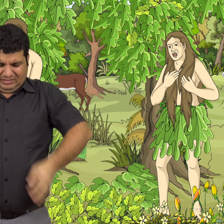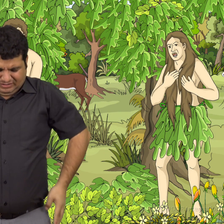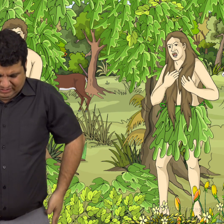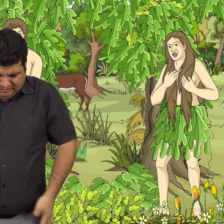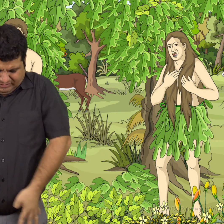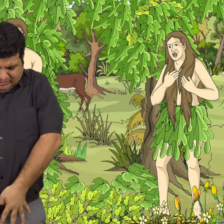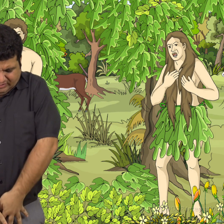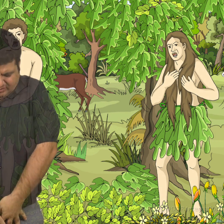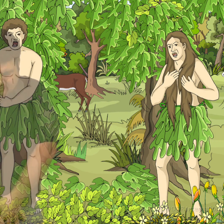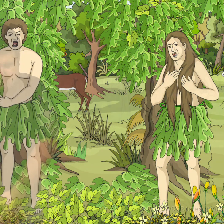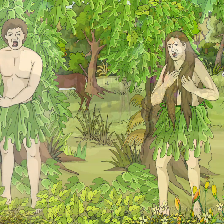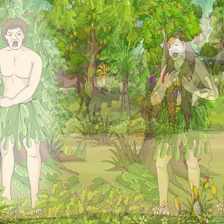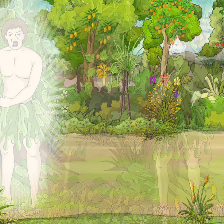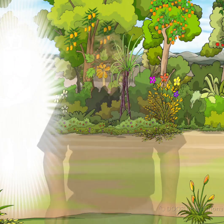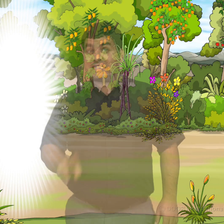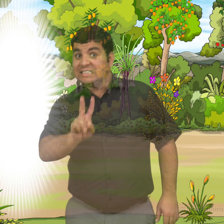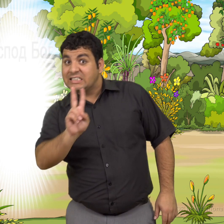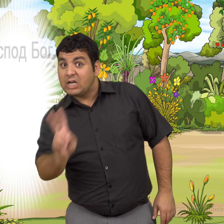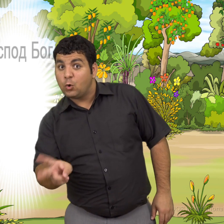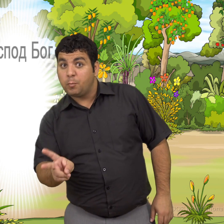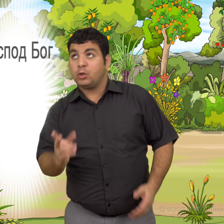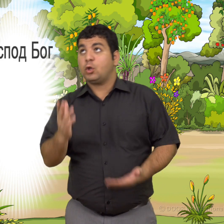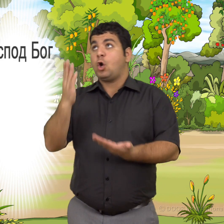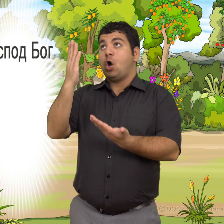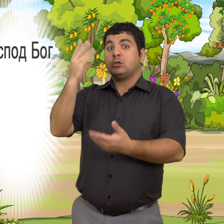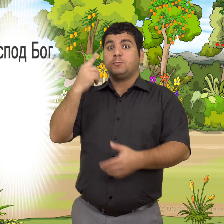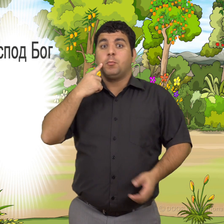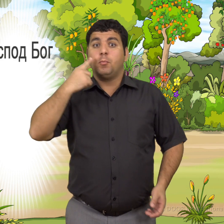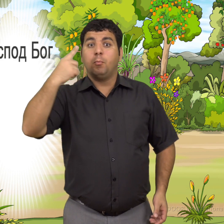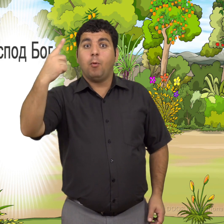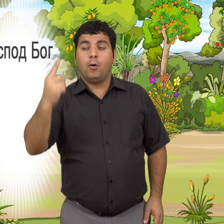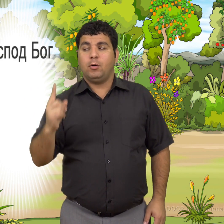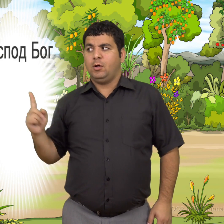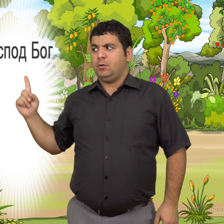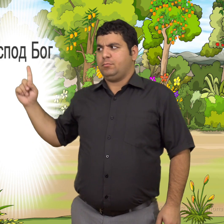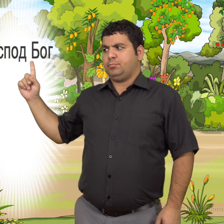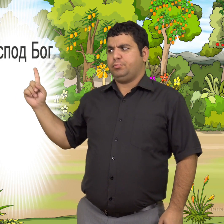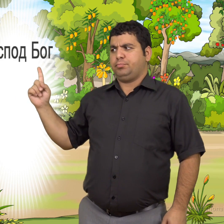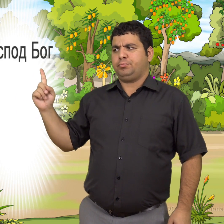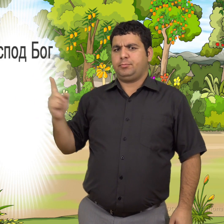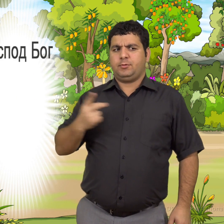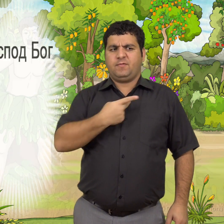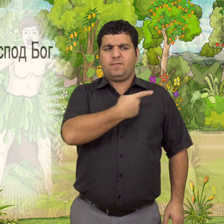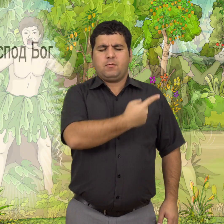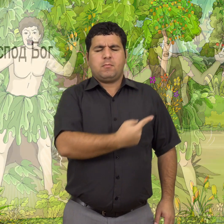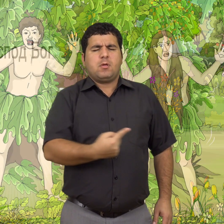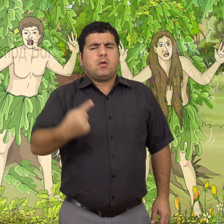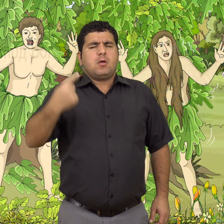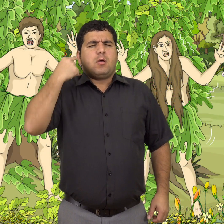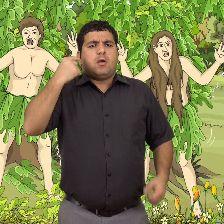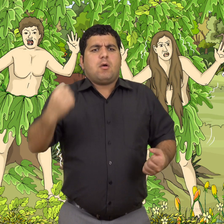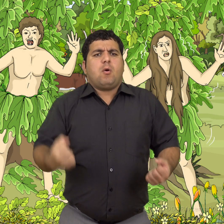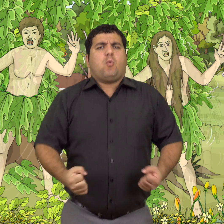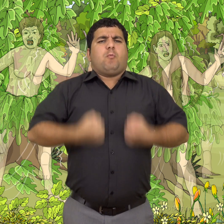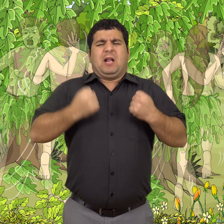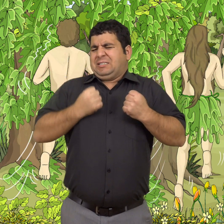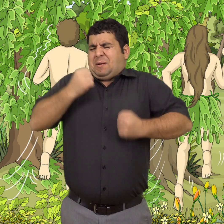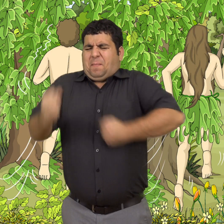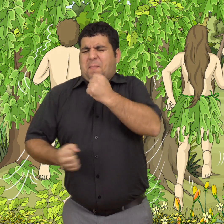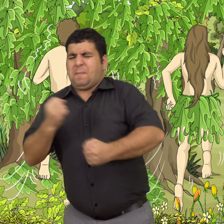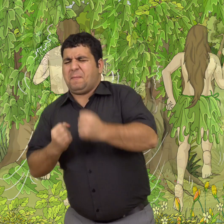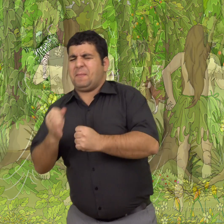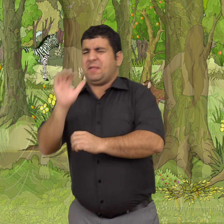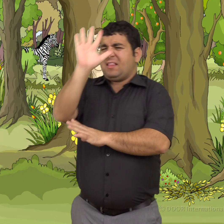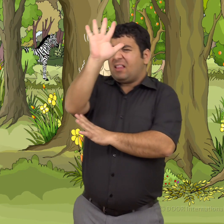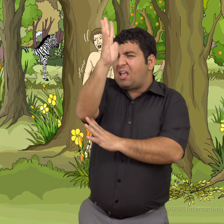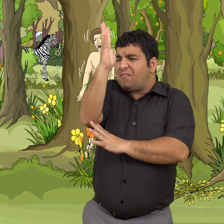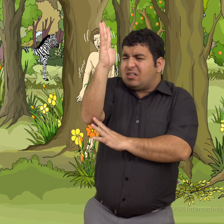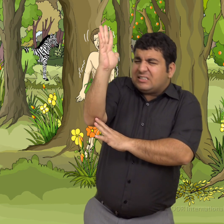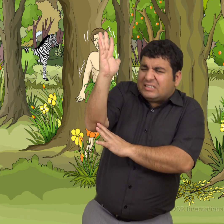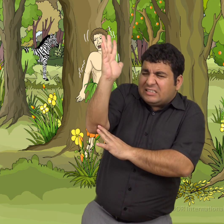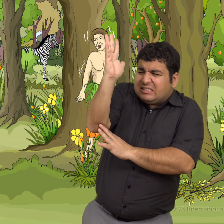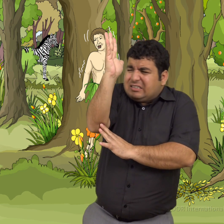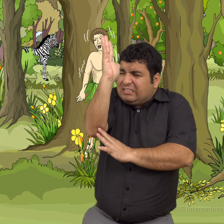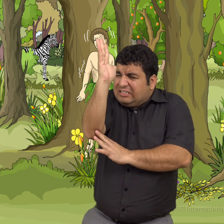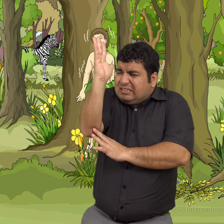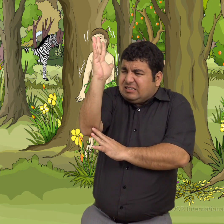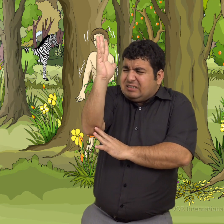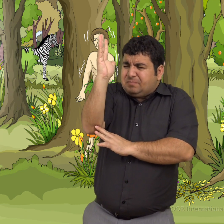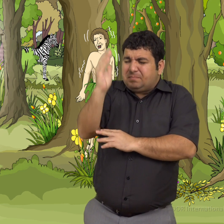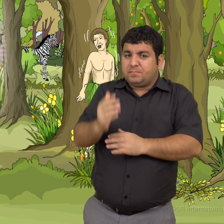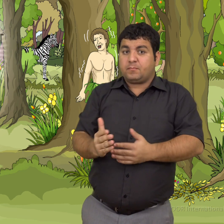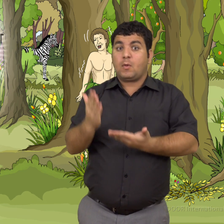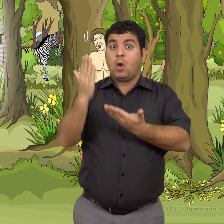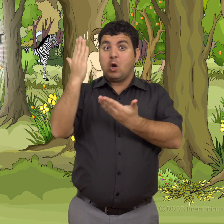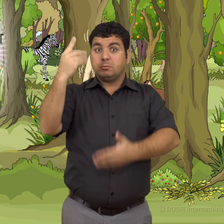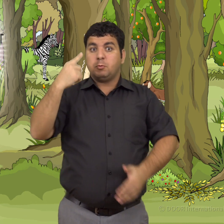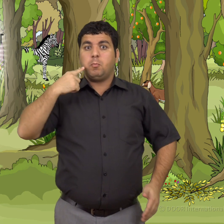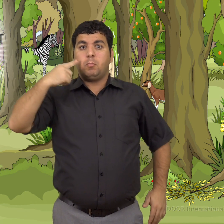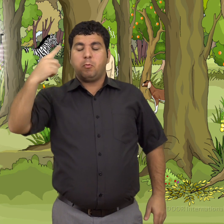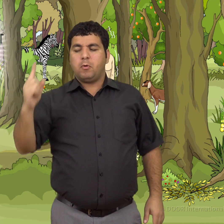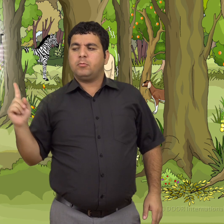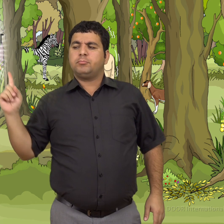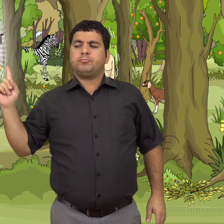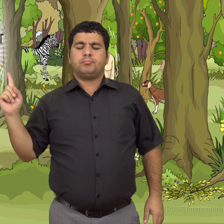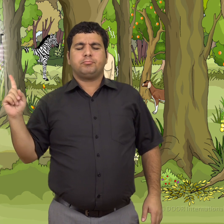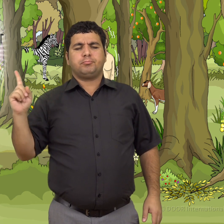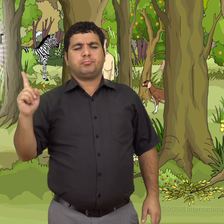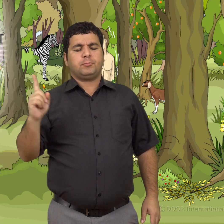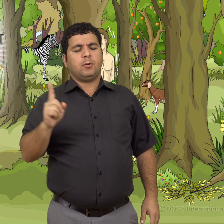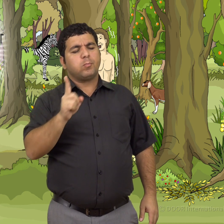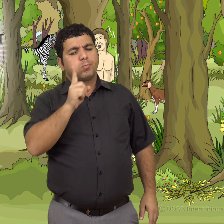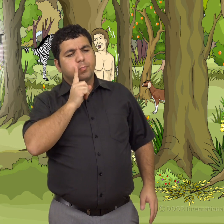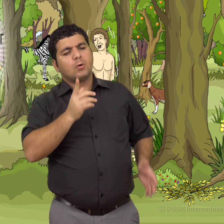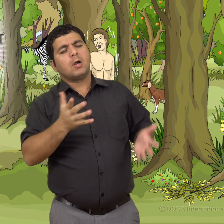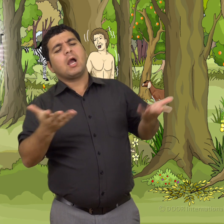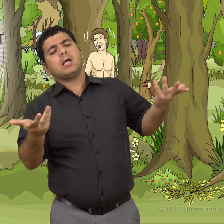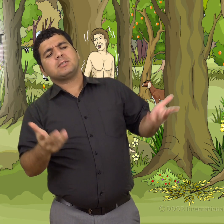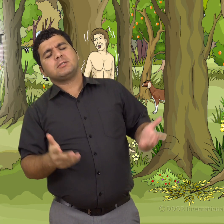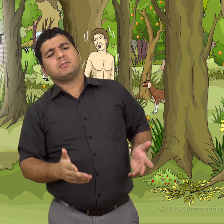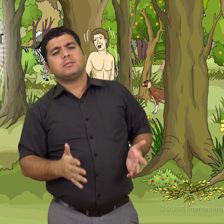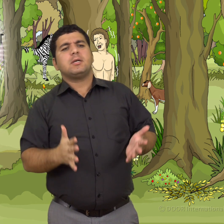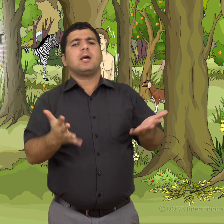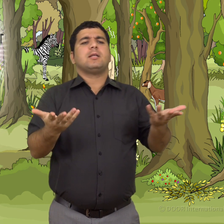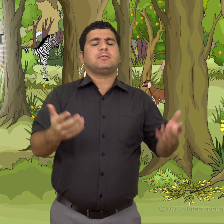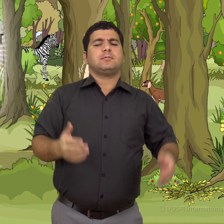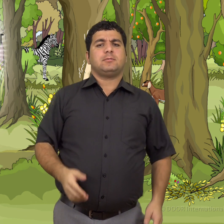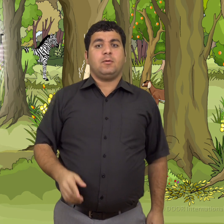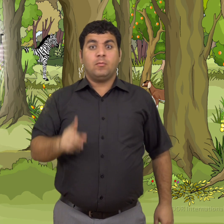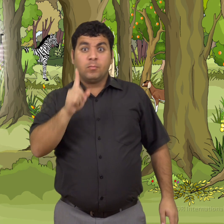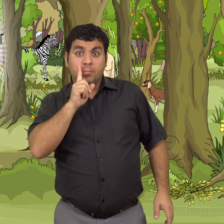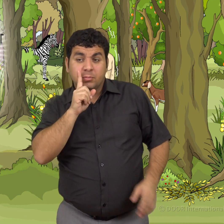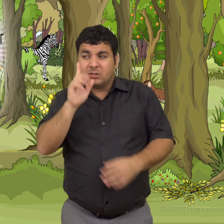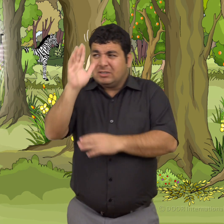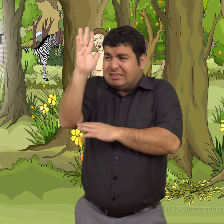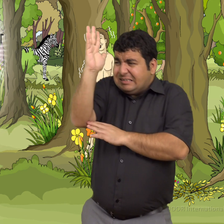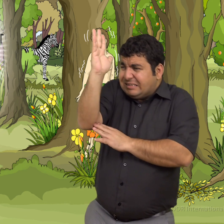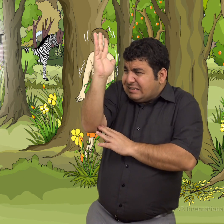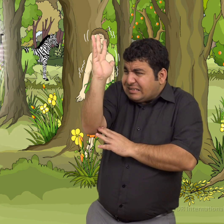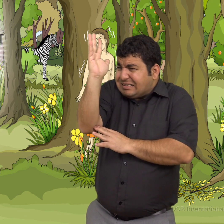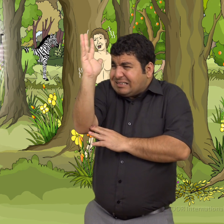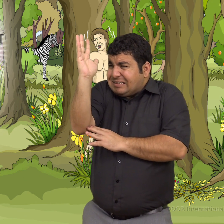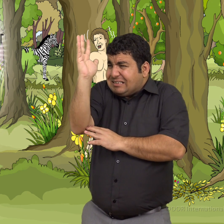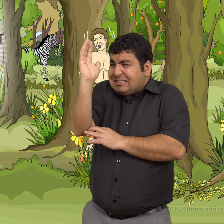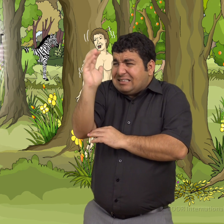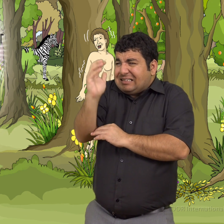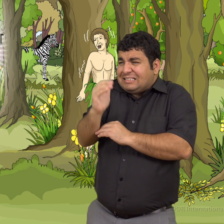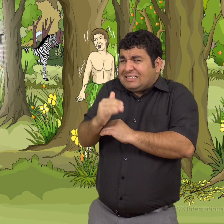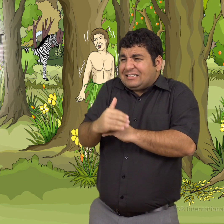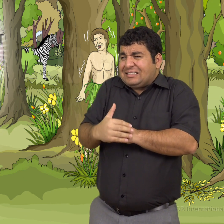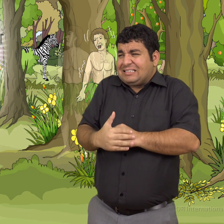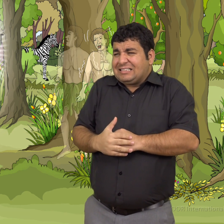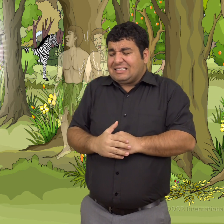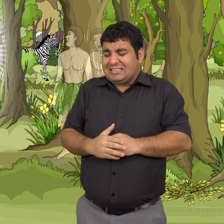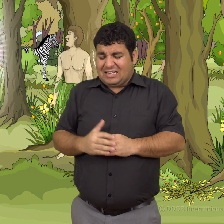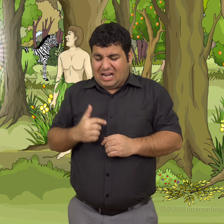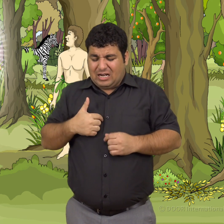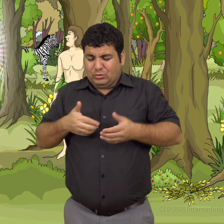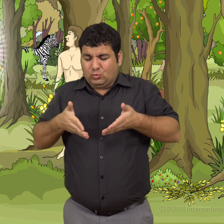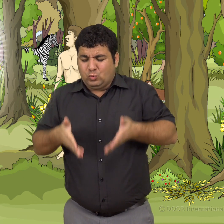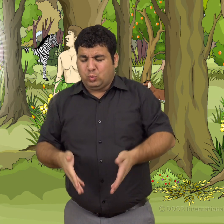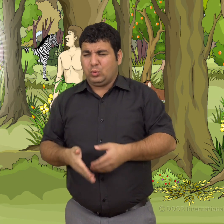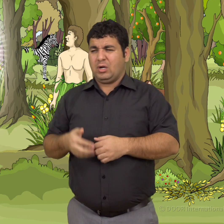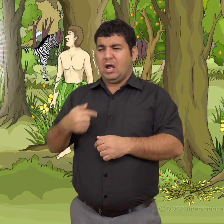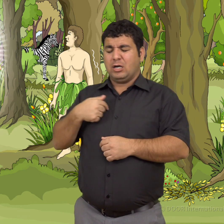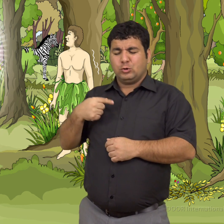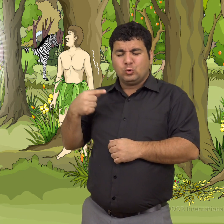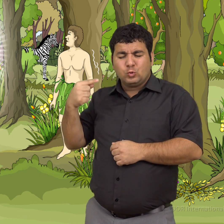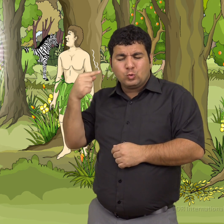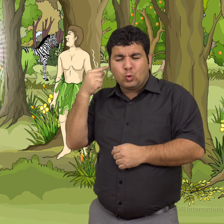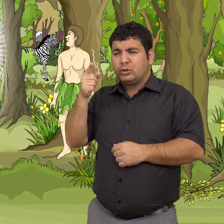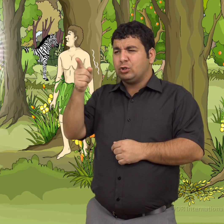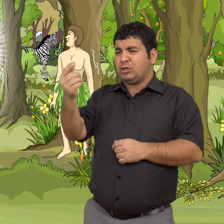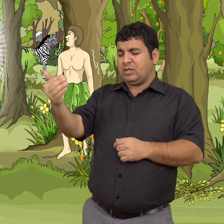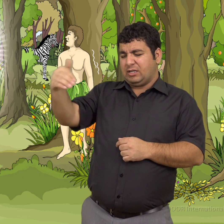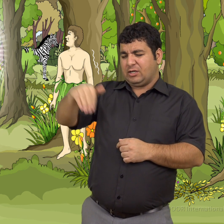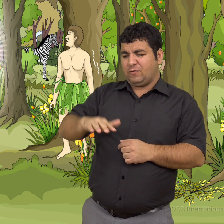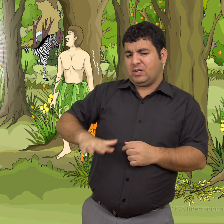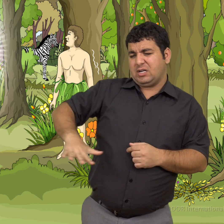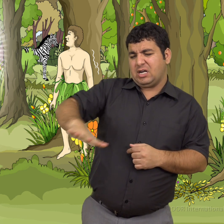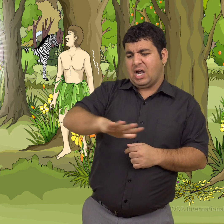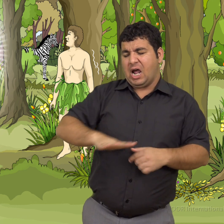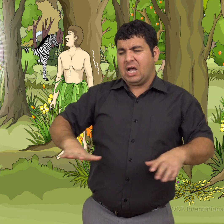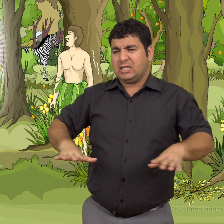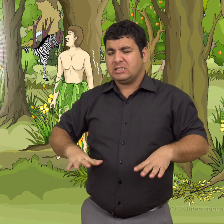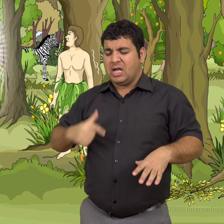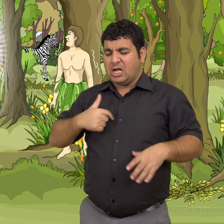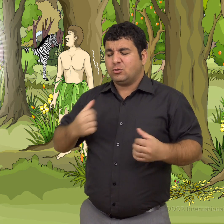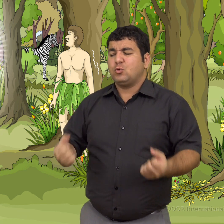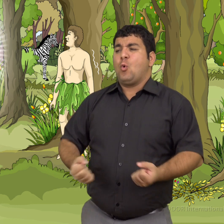Then the man and his wife heard the voice of the LORD God walking in the garden in the breeze of the day, and they hid themselves from the presence of the LORD God among the trees of the garden. But the LORD God called out to the man, “Where are you?”